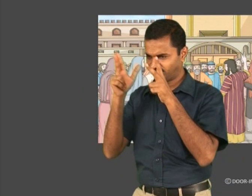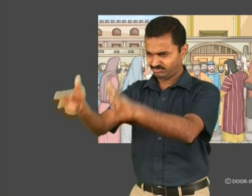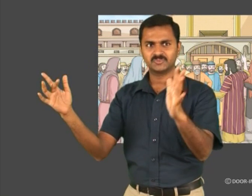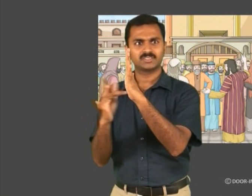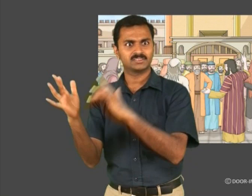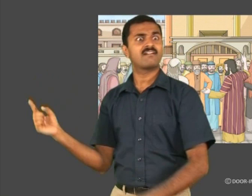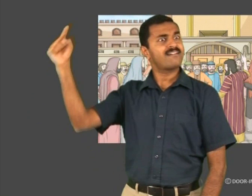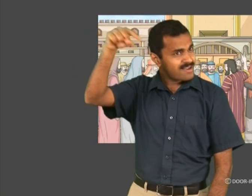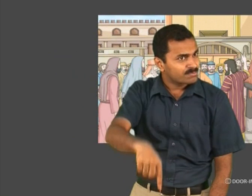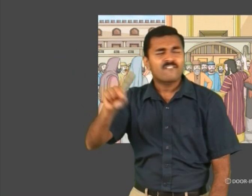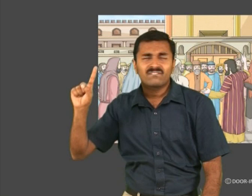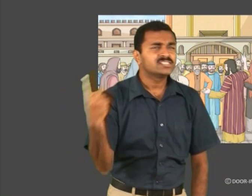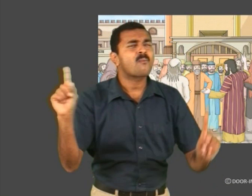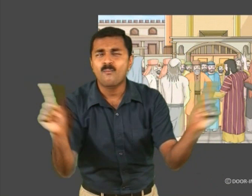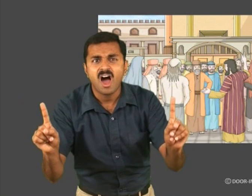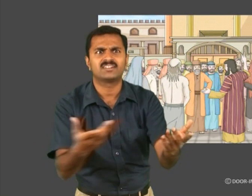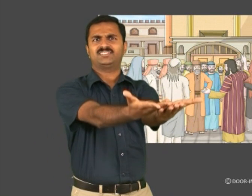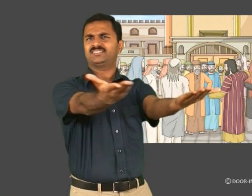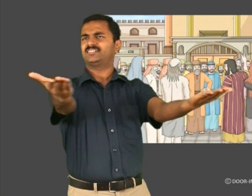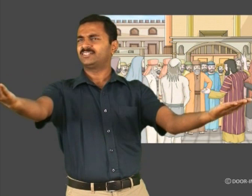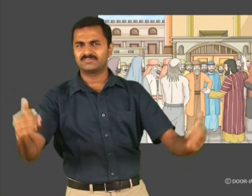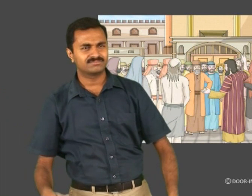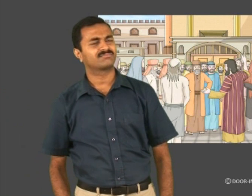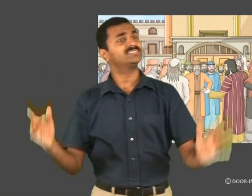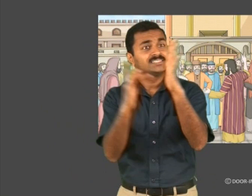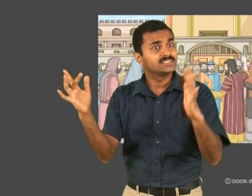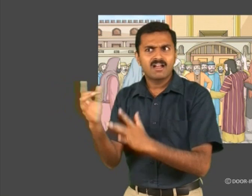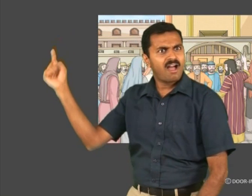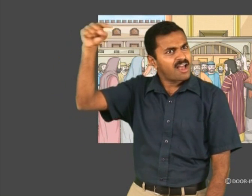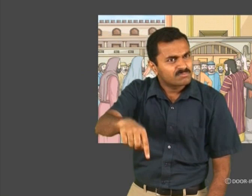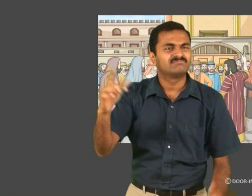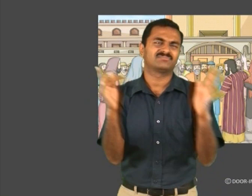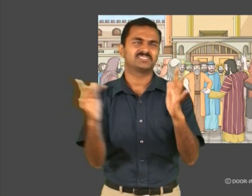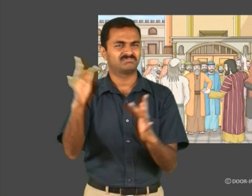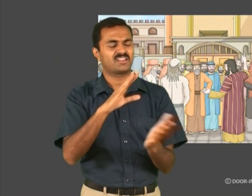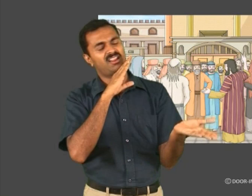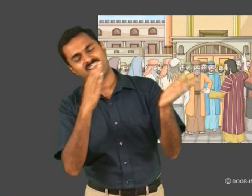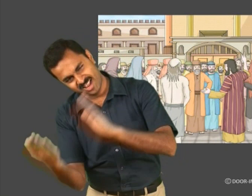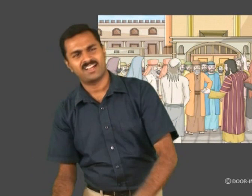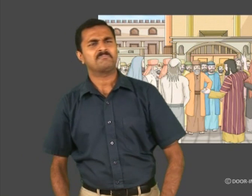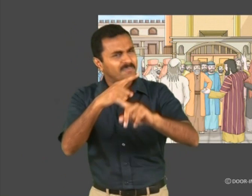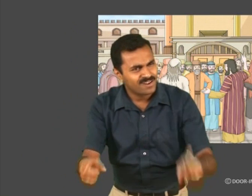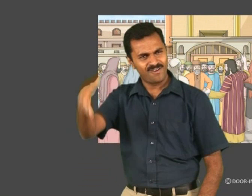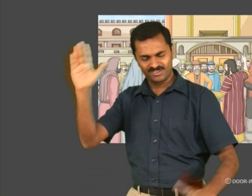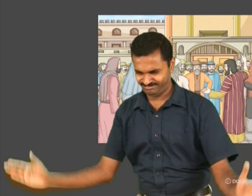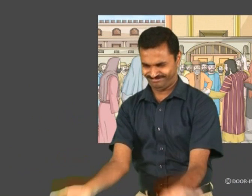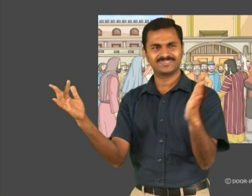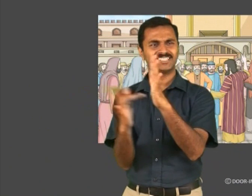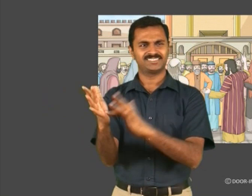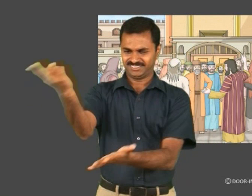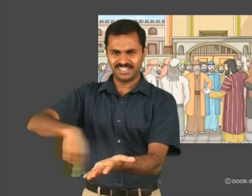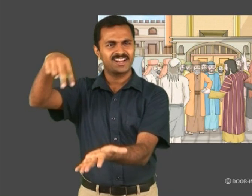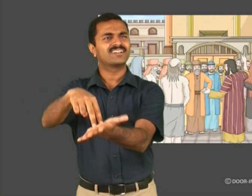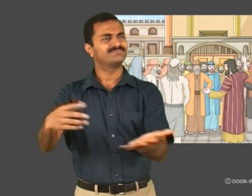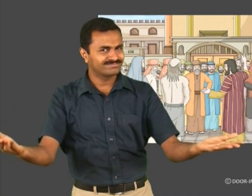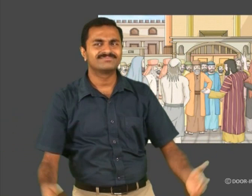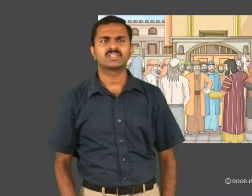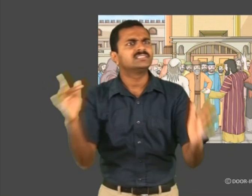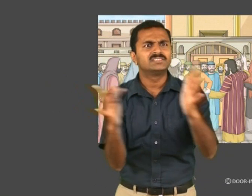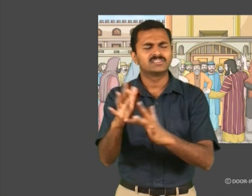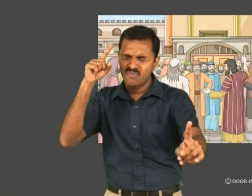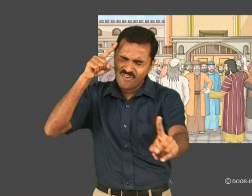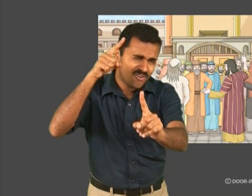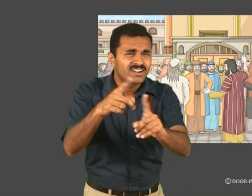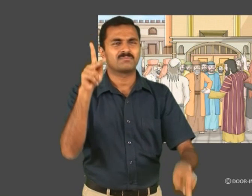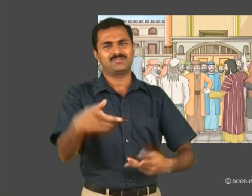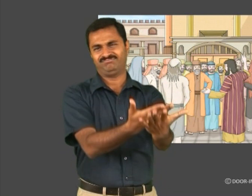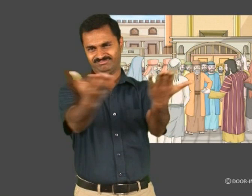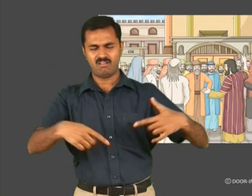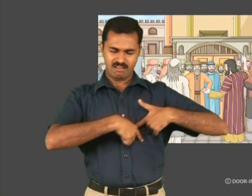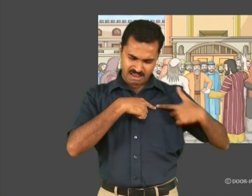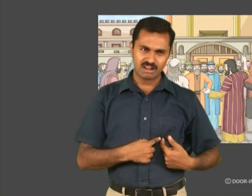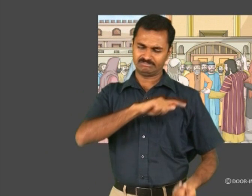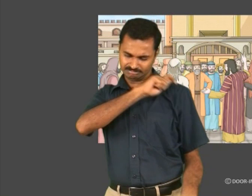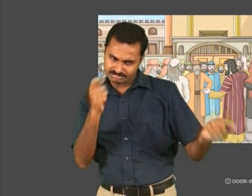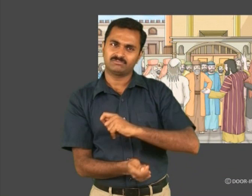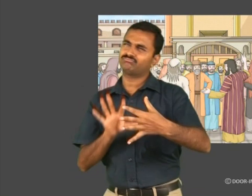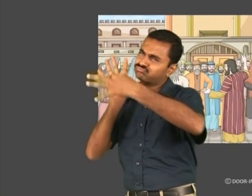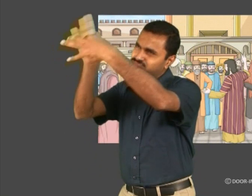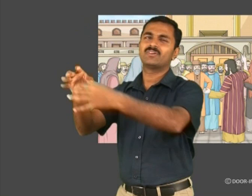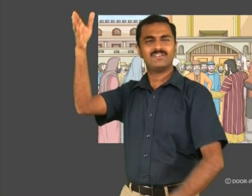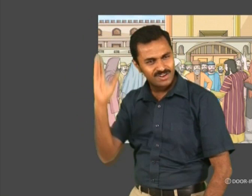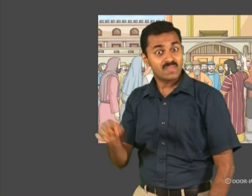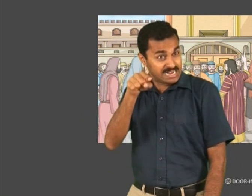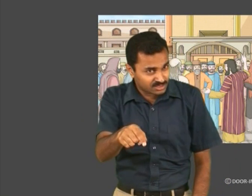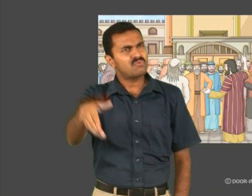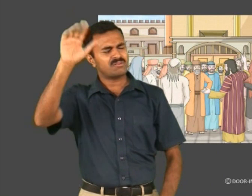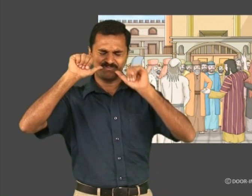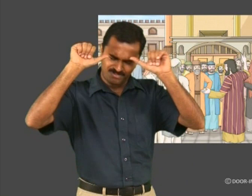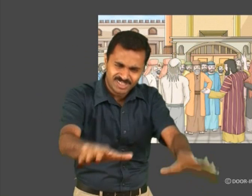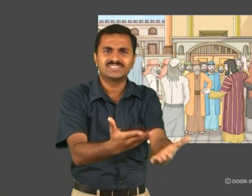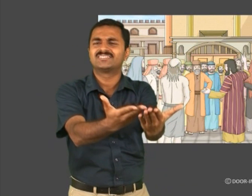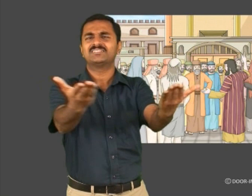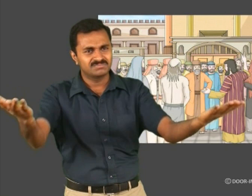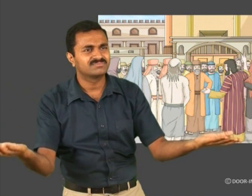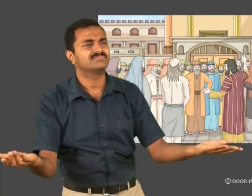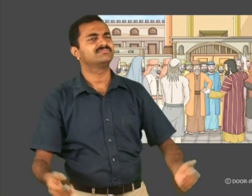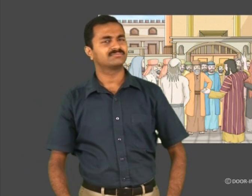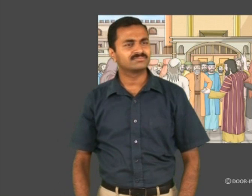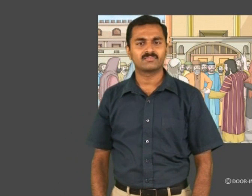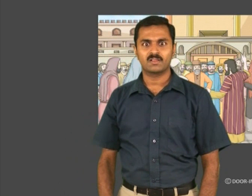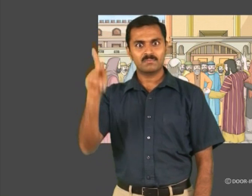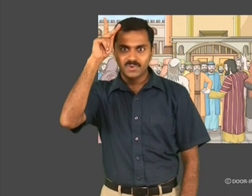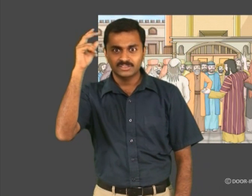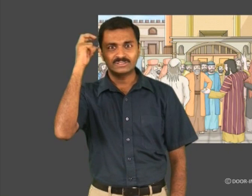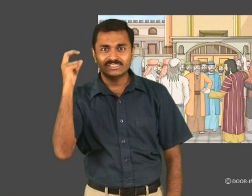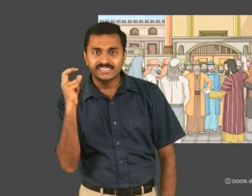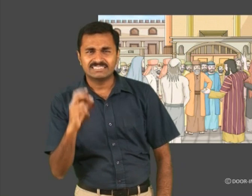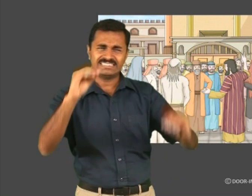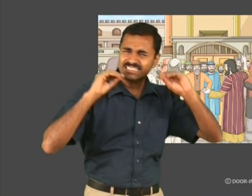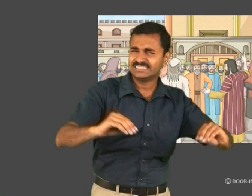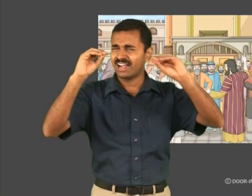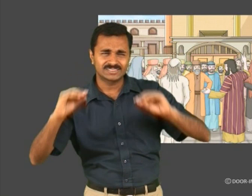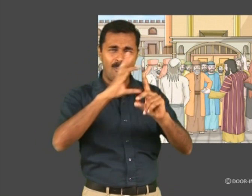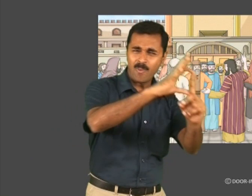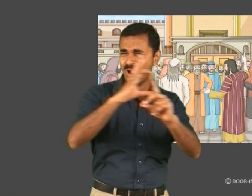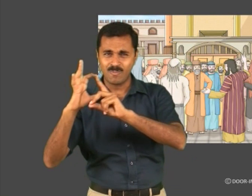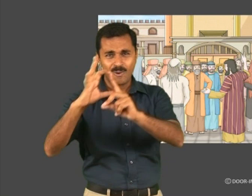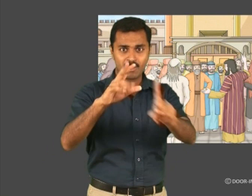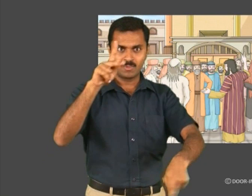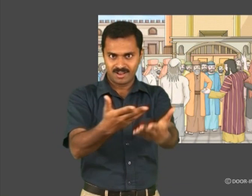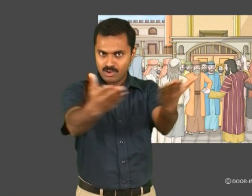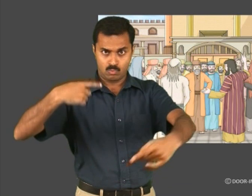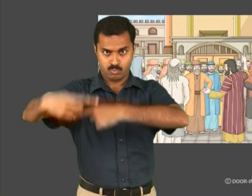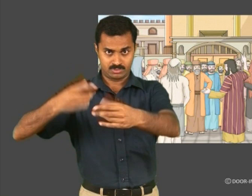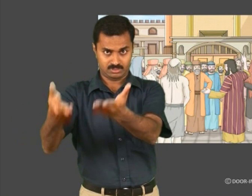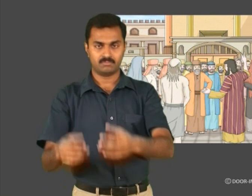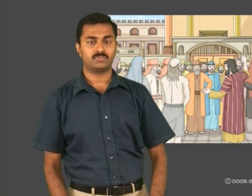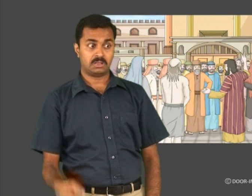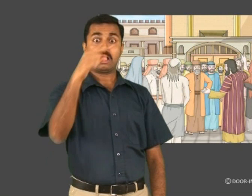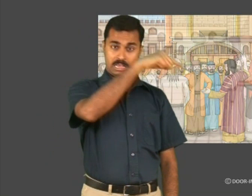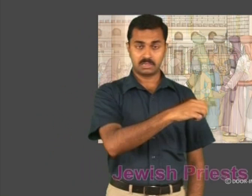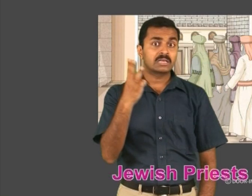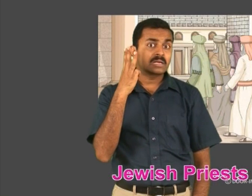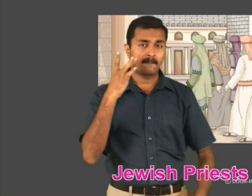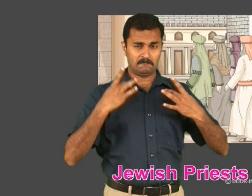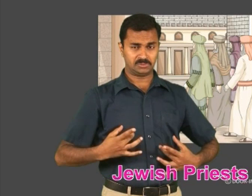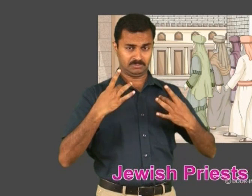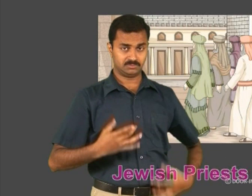When God raised up His Servant, He sent Him first to you to bless you by turning each of you from your wicked ways.”